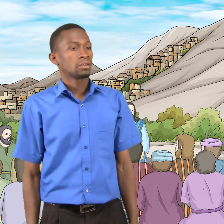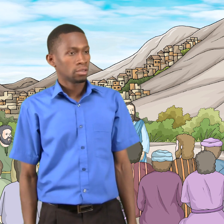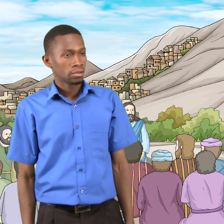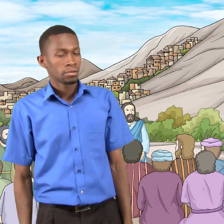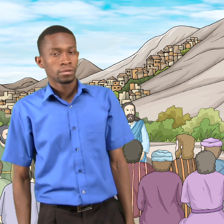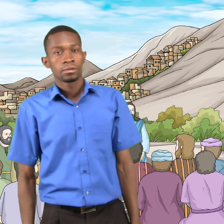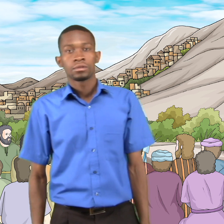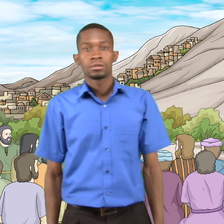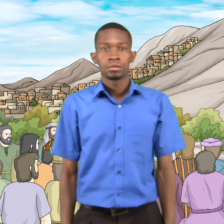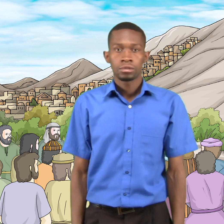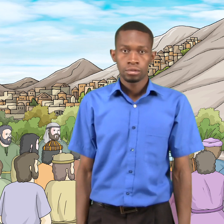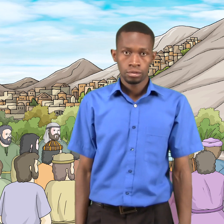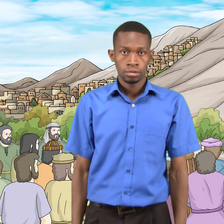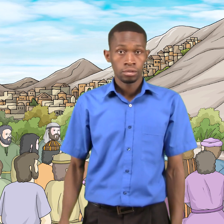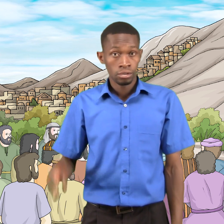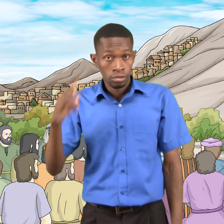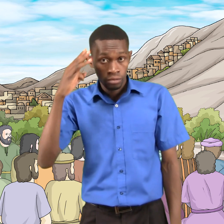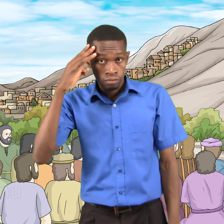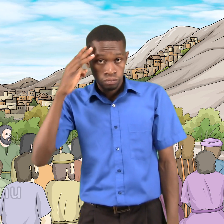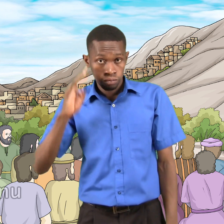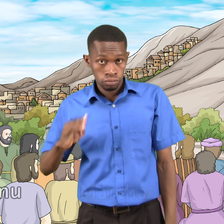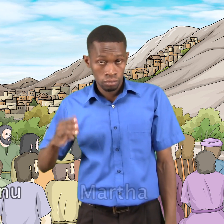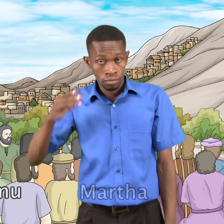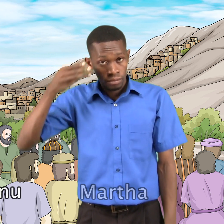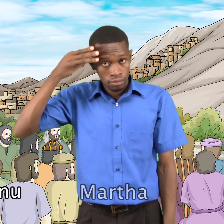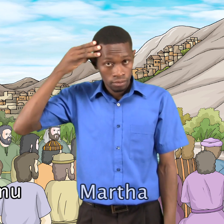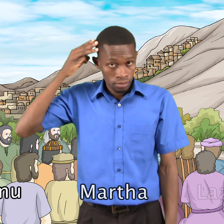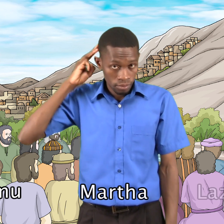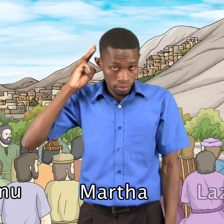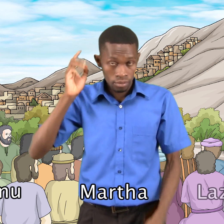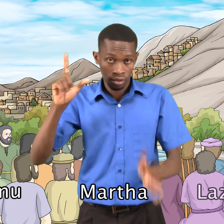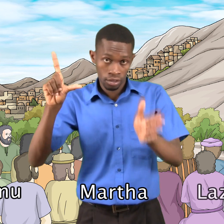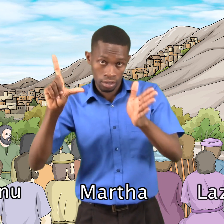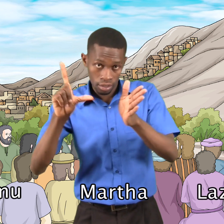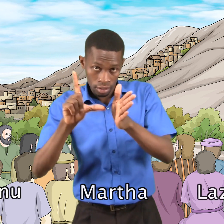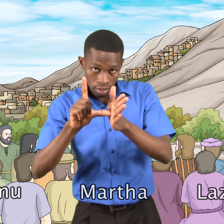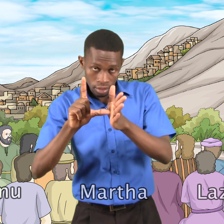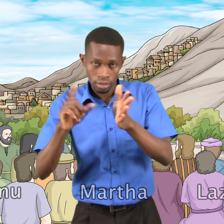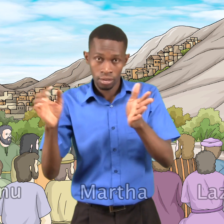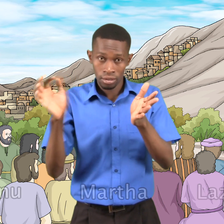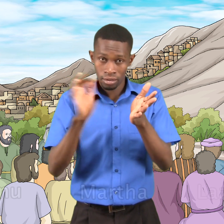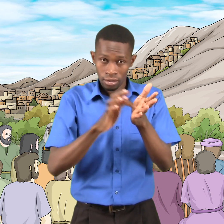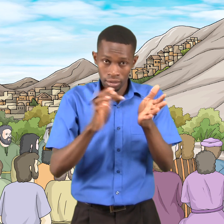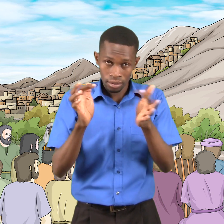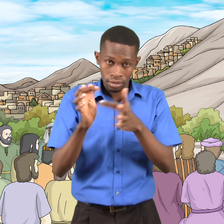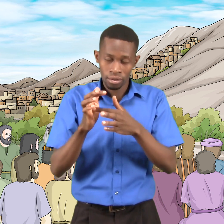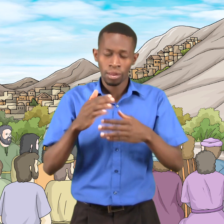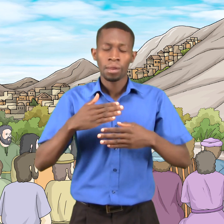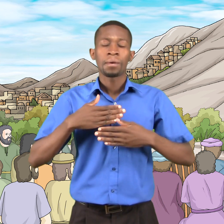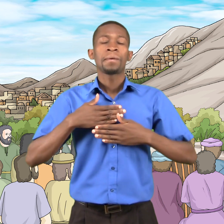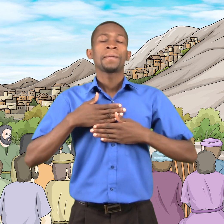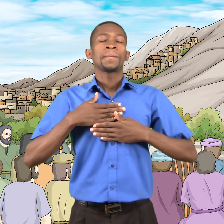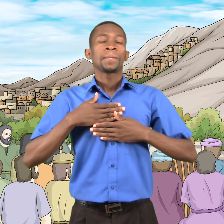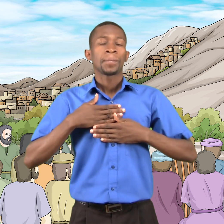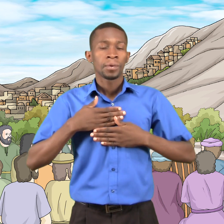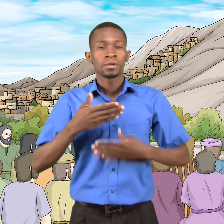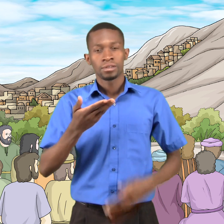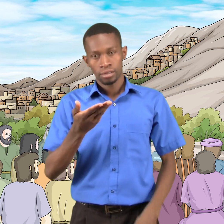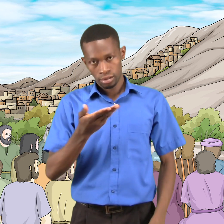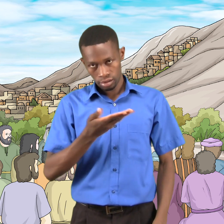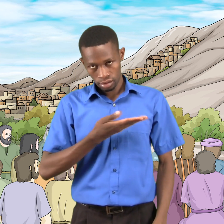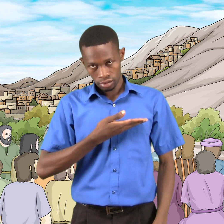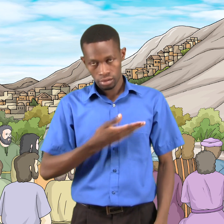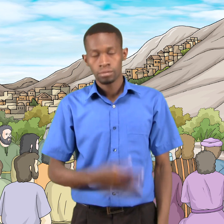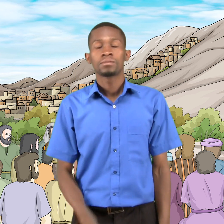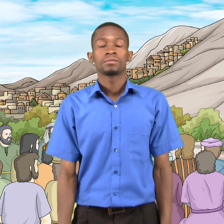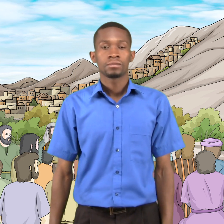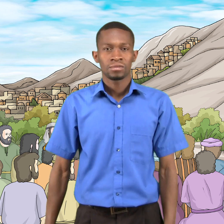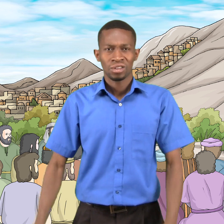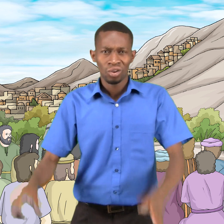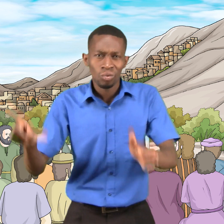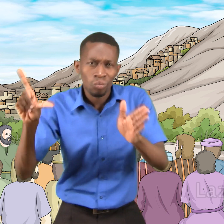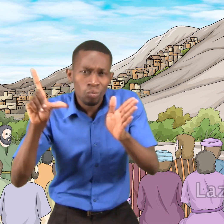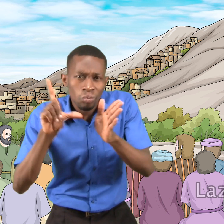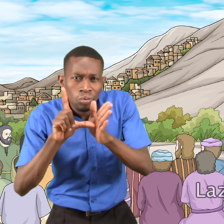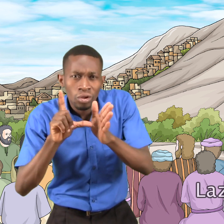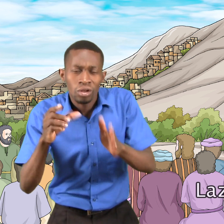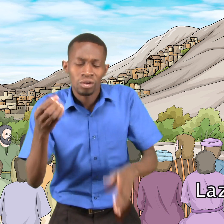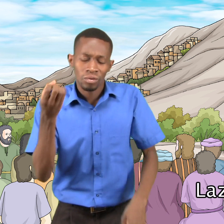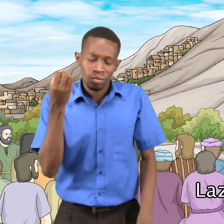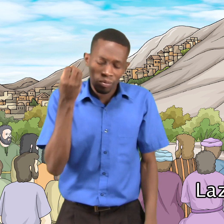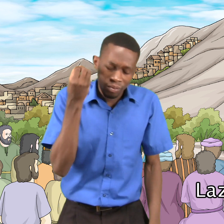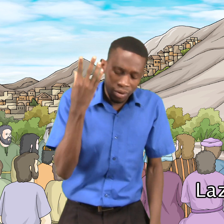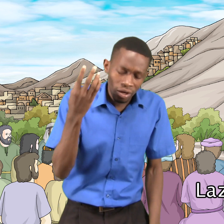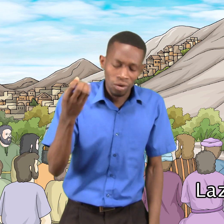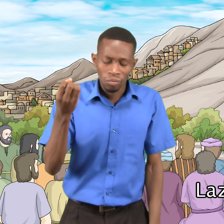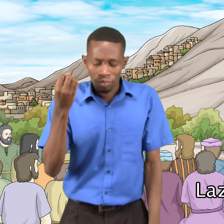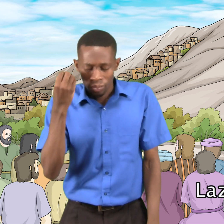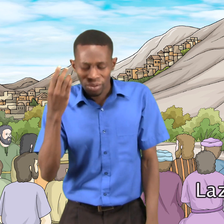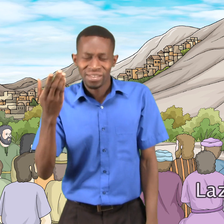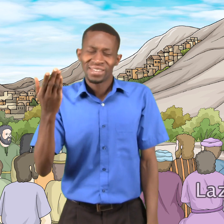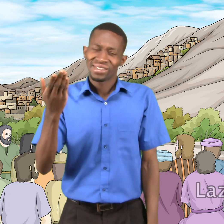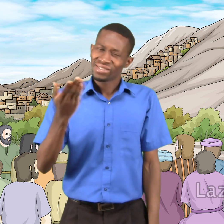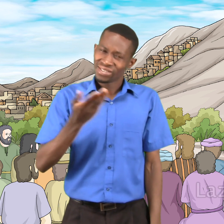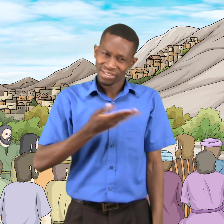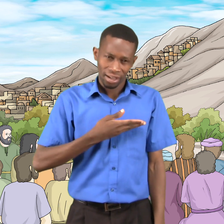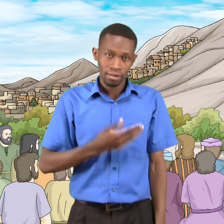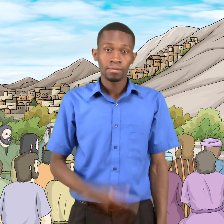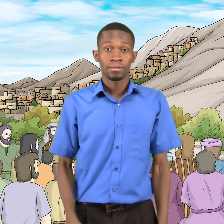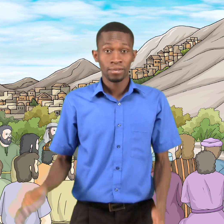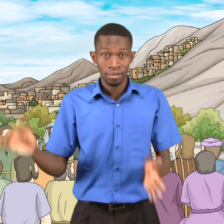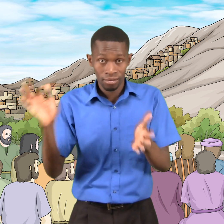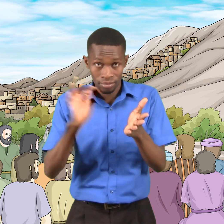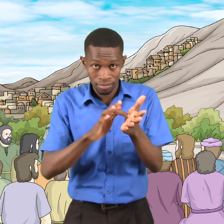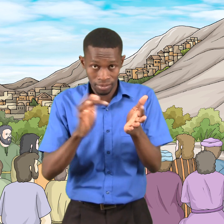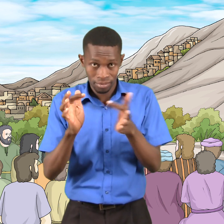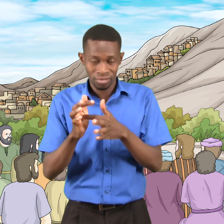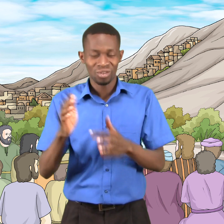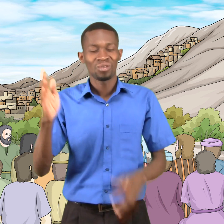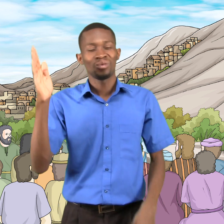Now Jesus loved Martha and her sister and Lazarus.